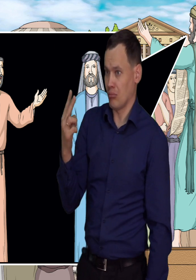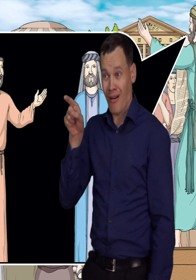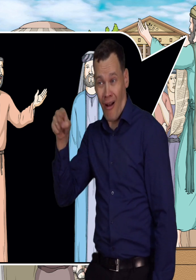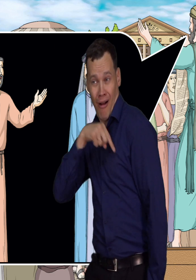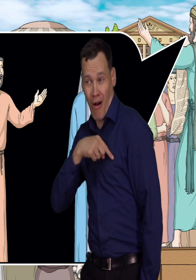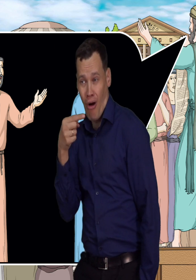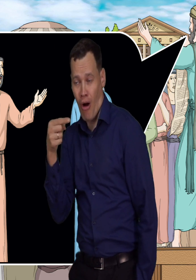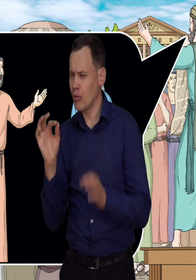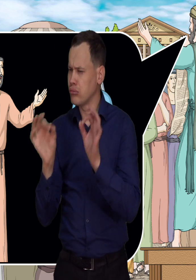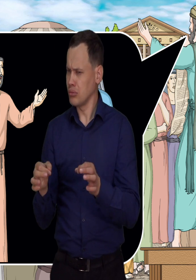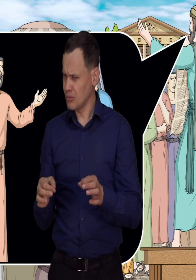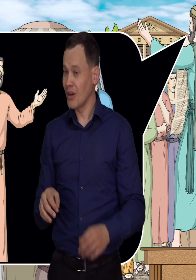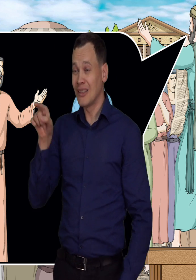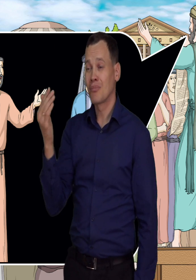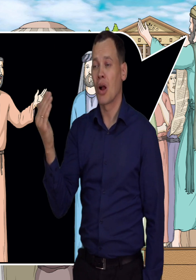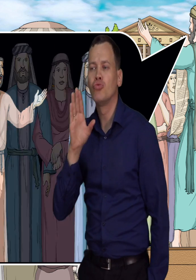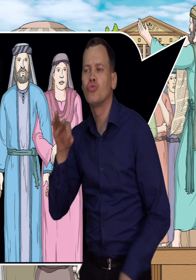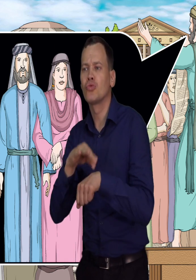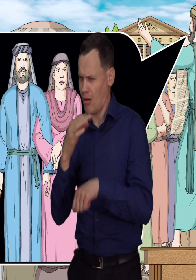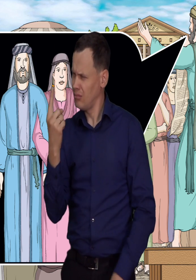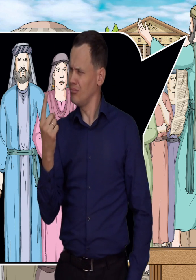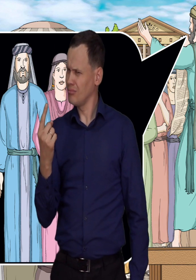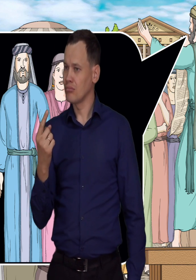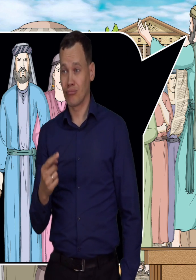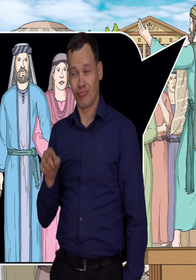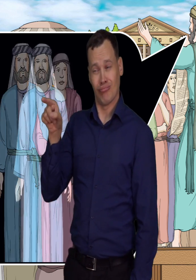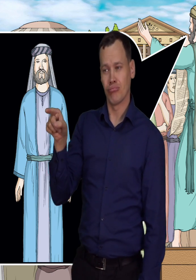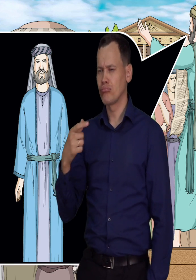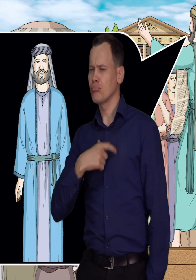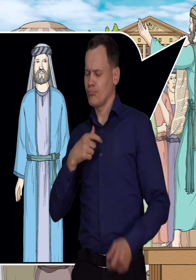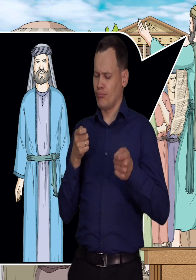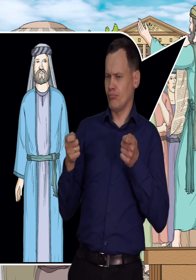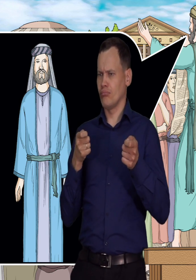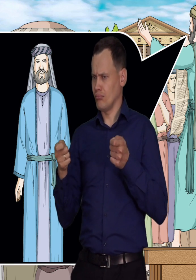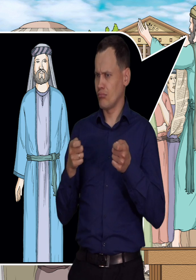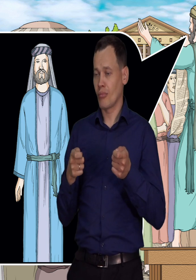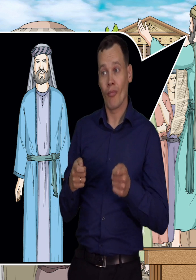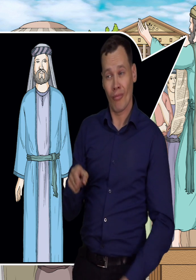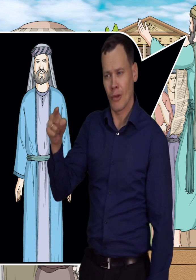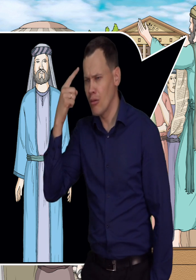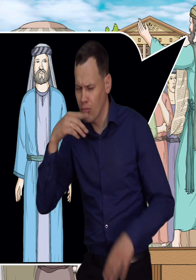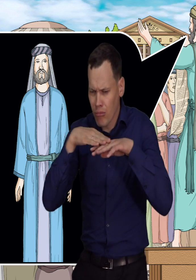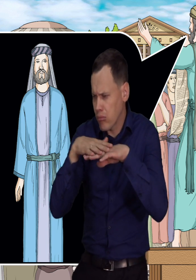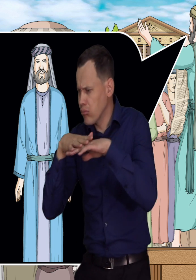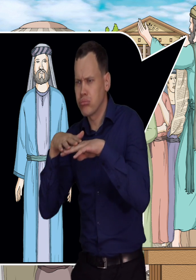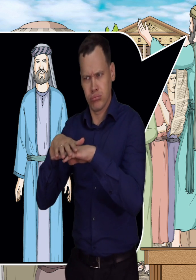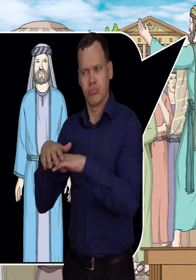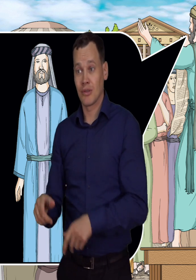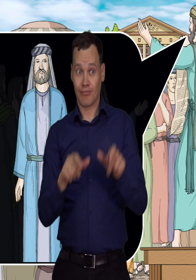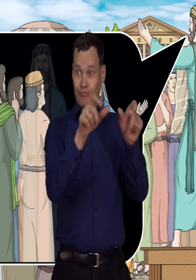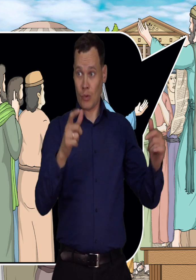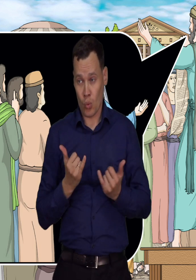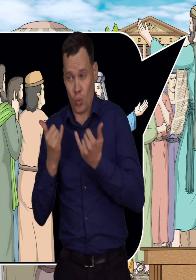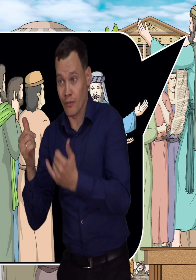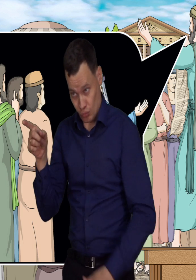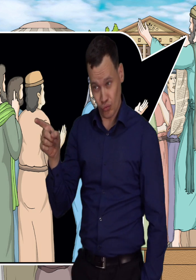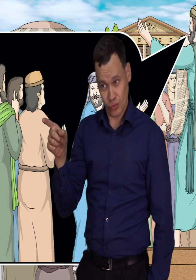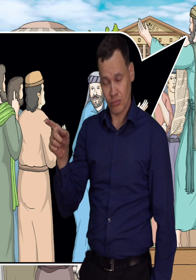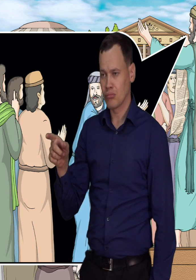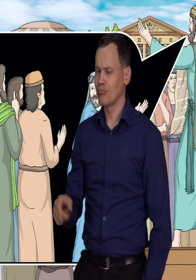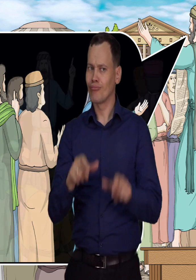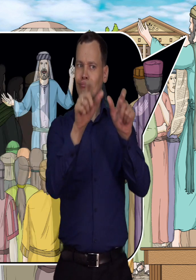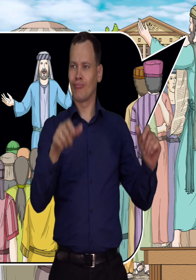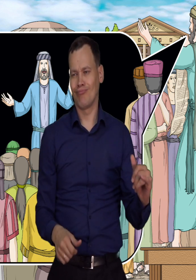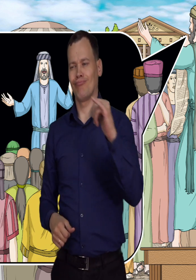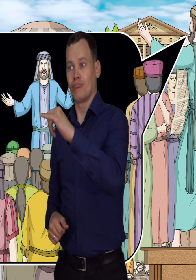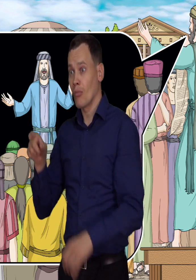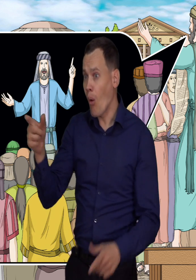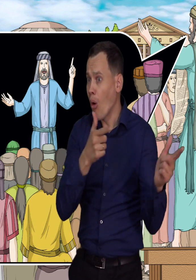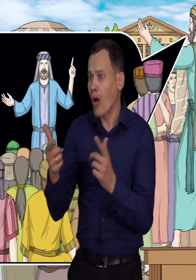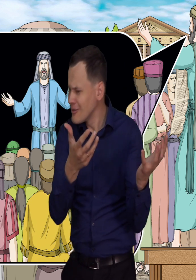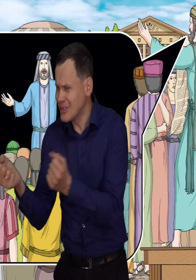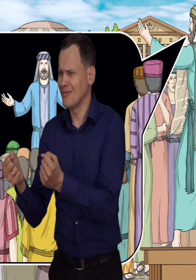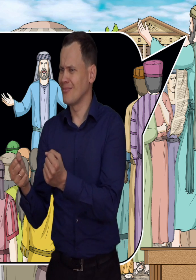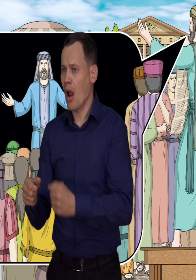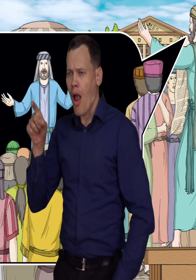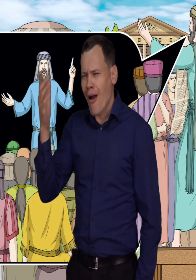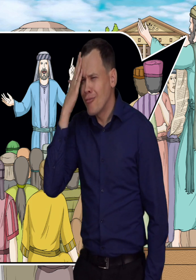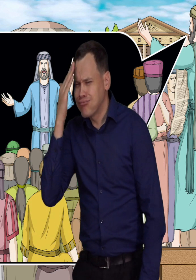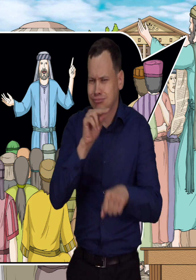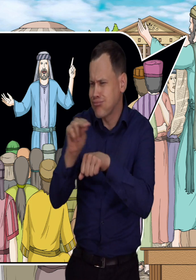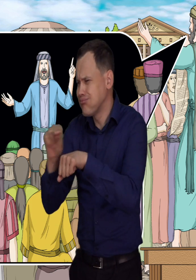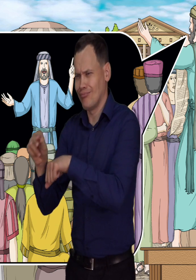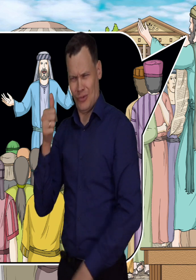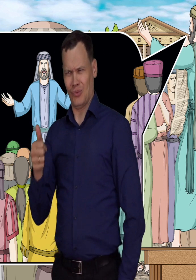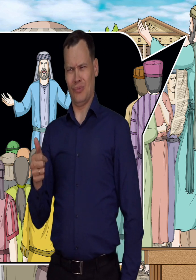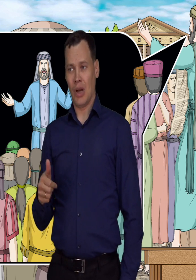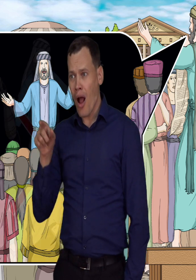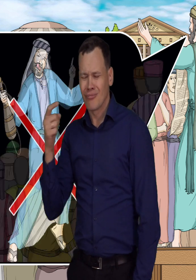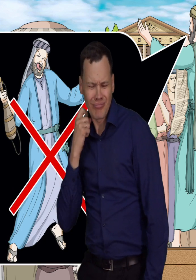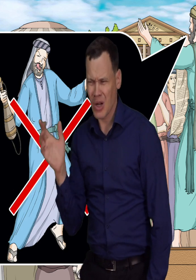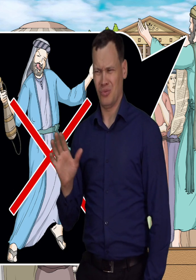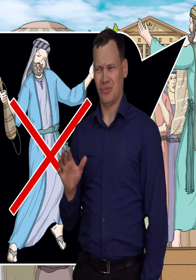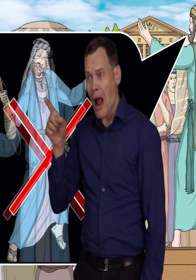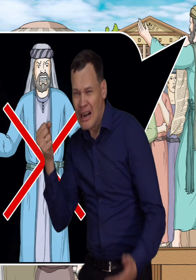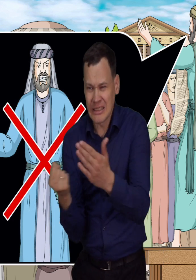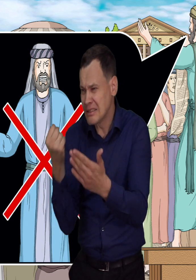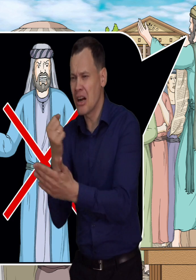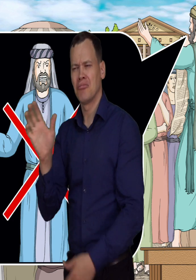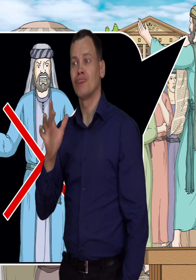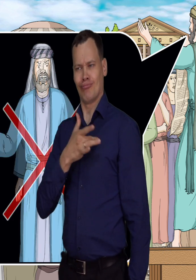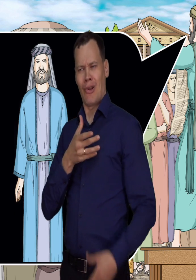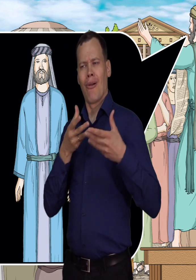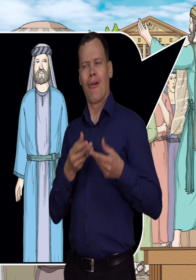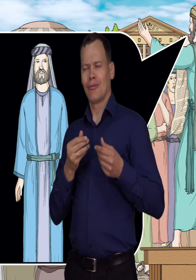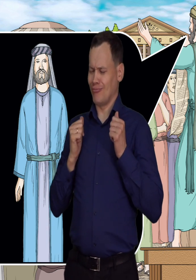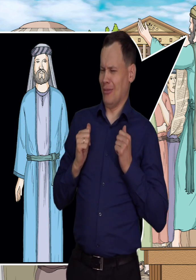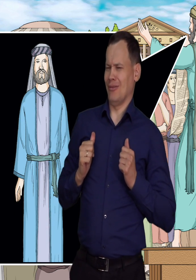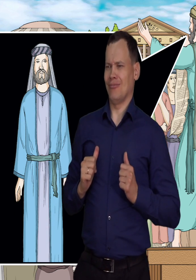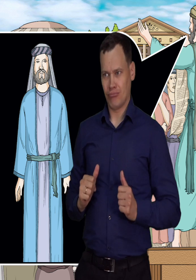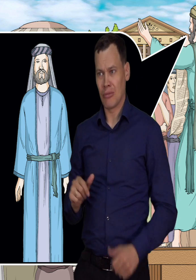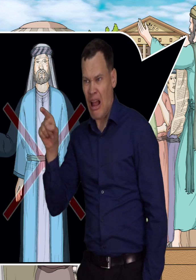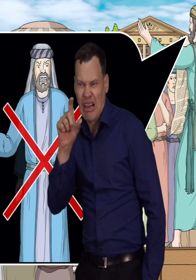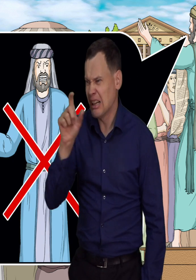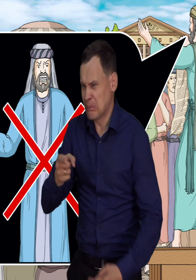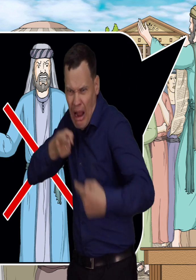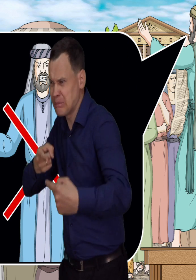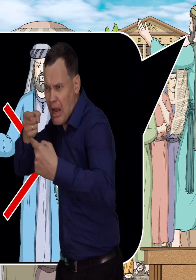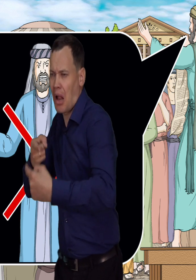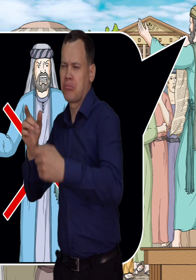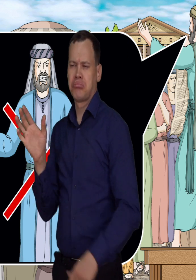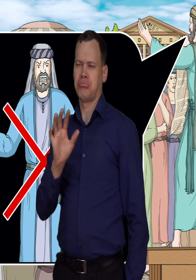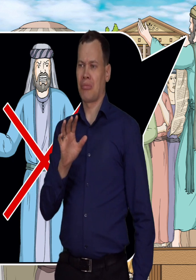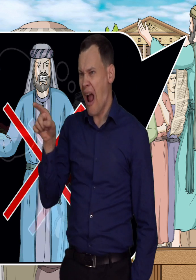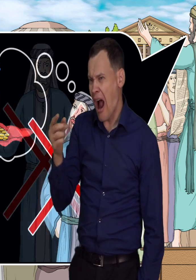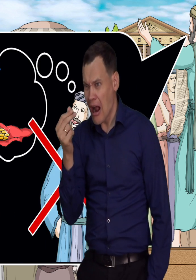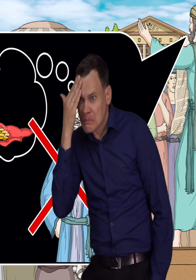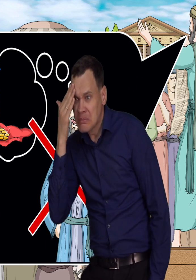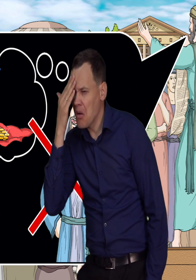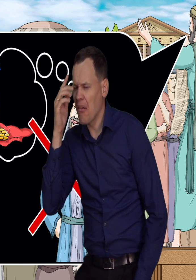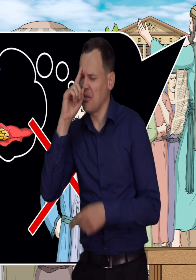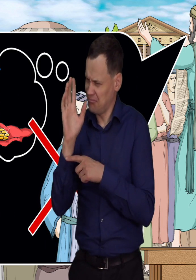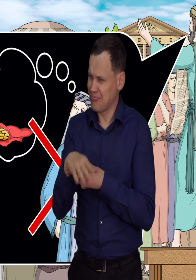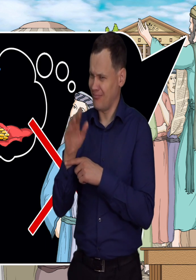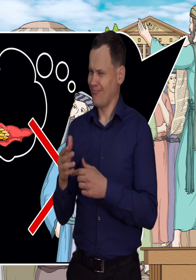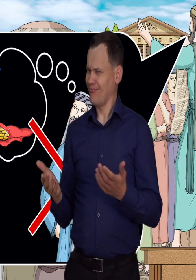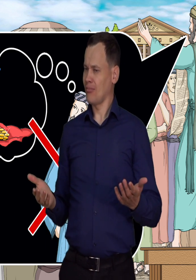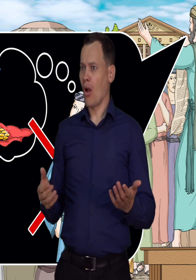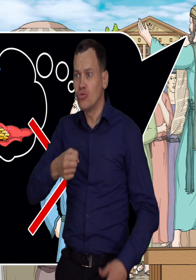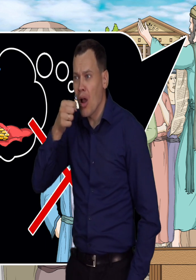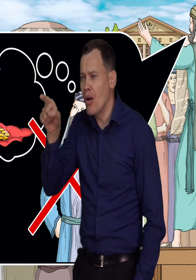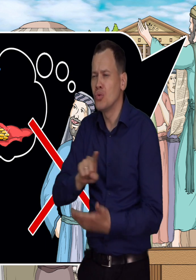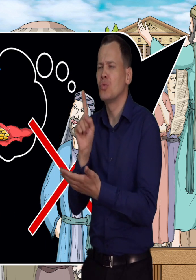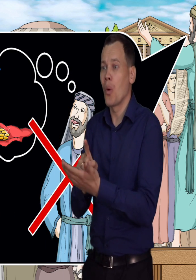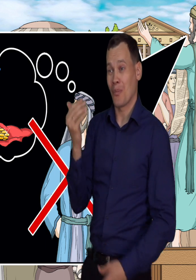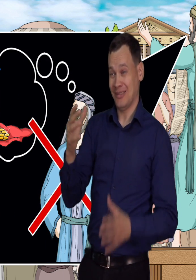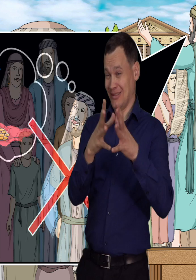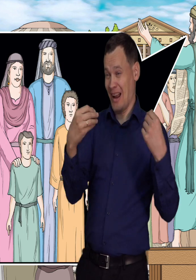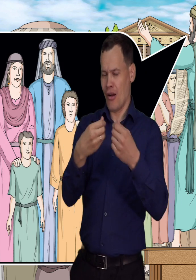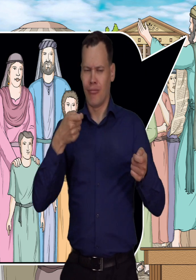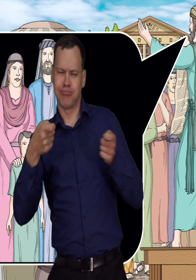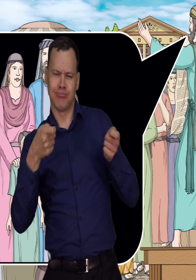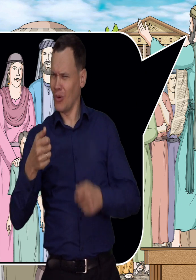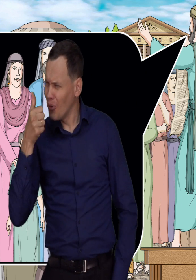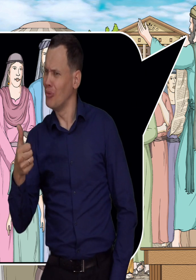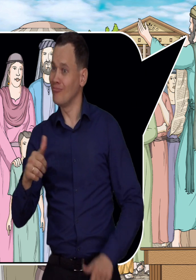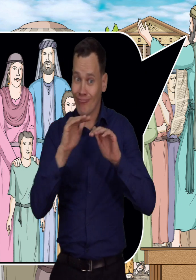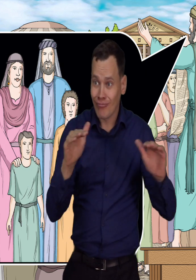An overseer, then, must be above reproach, the husband of but one wife, temperate, self-controlled, respectable, hospitable, able to teach, not dependent on wine, not violent but gentle, peaceable, and free of the love of money.